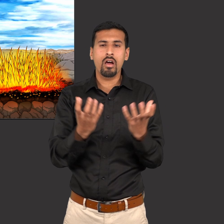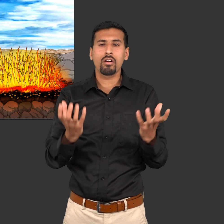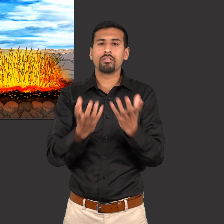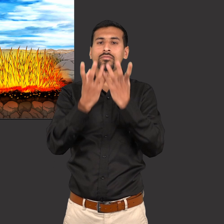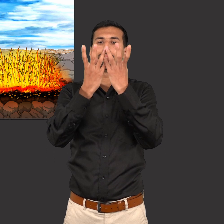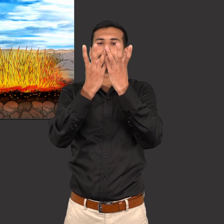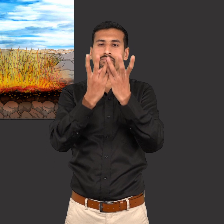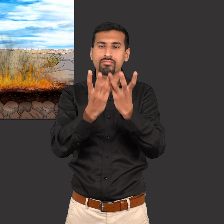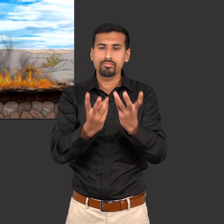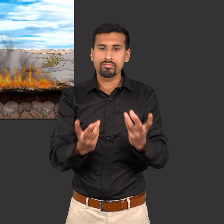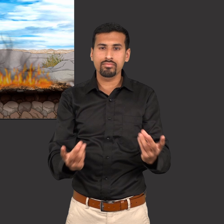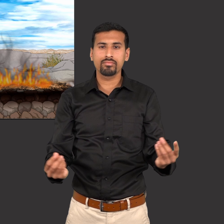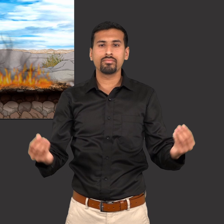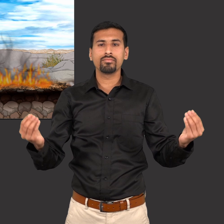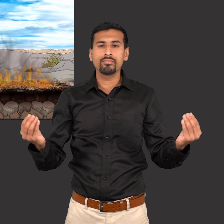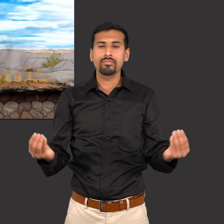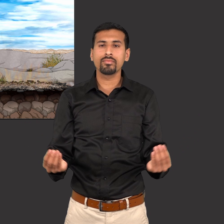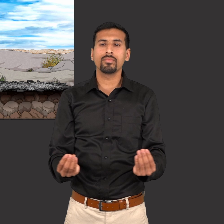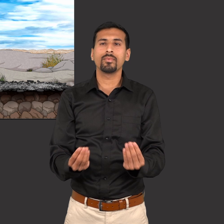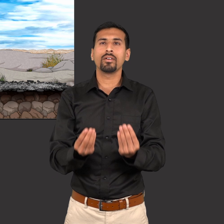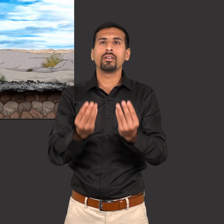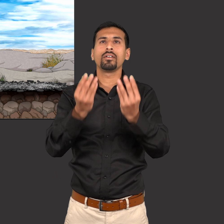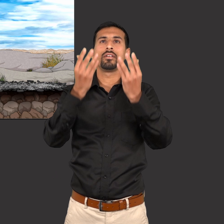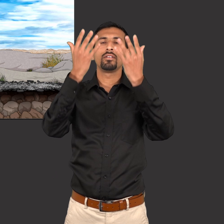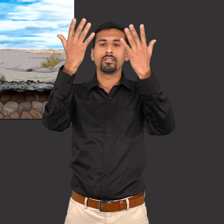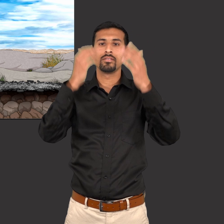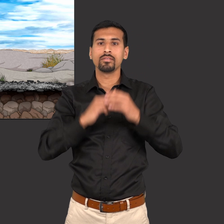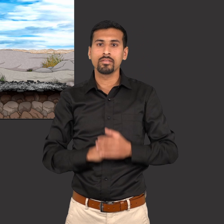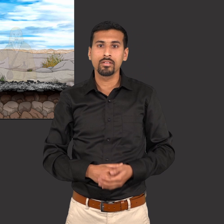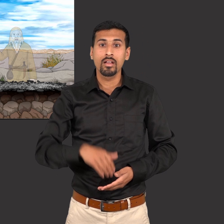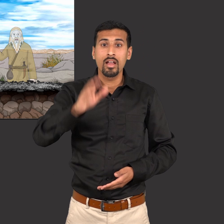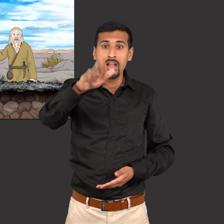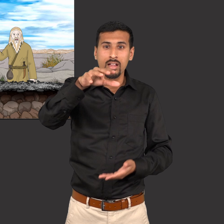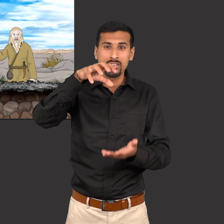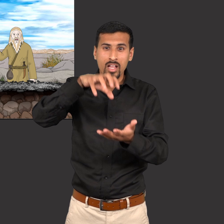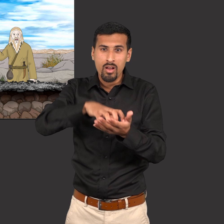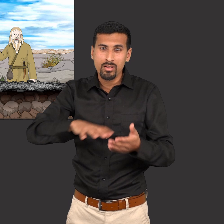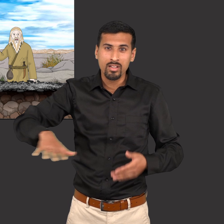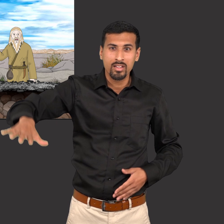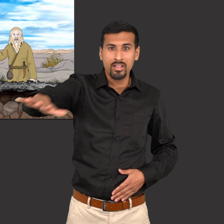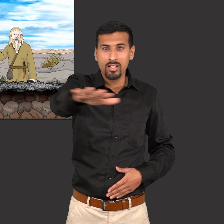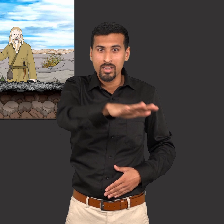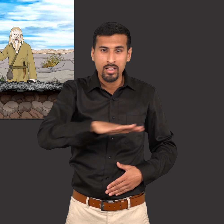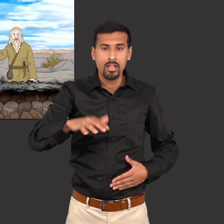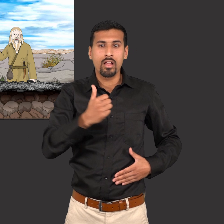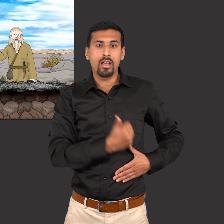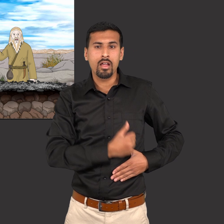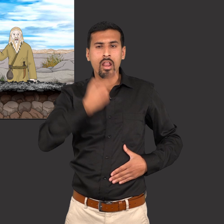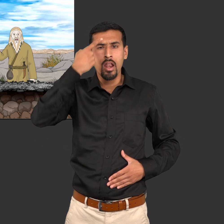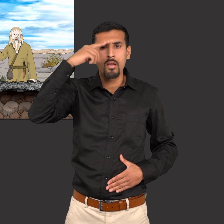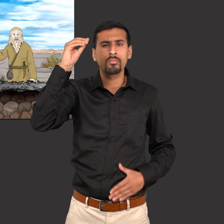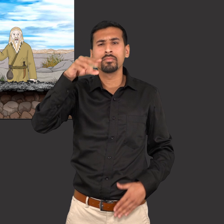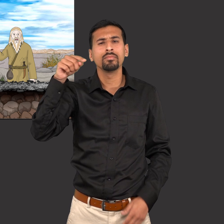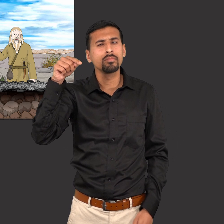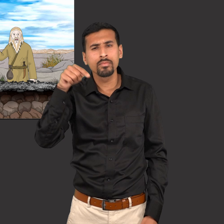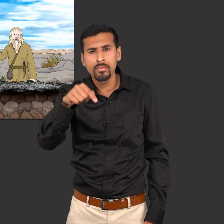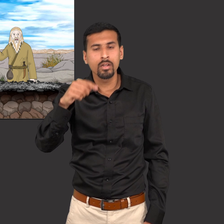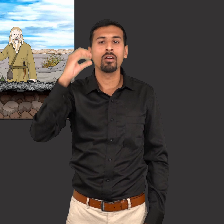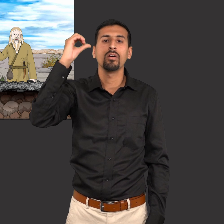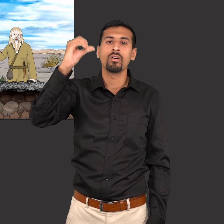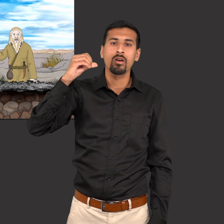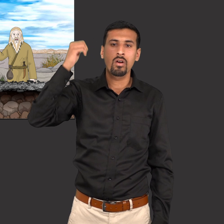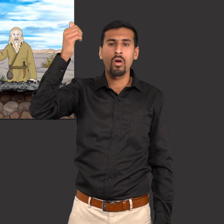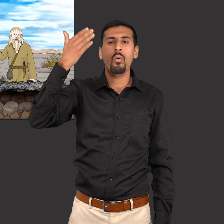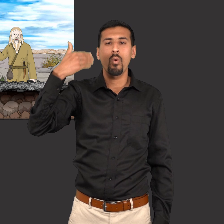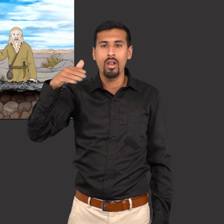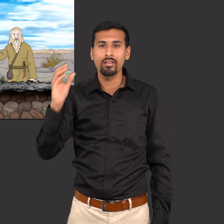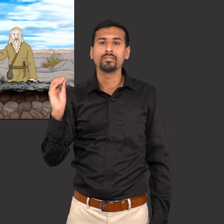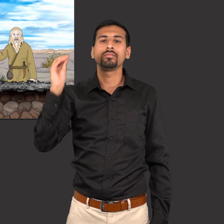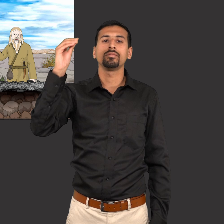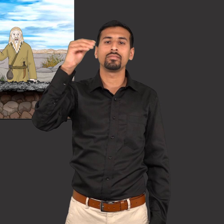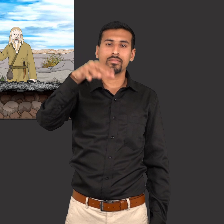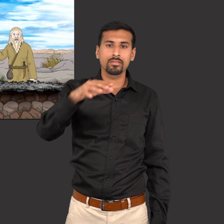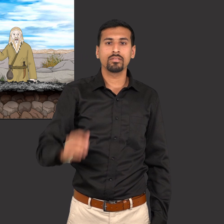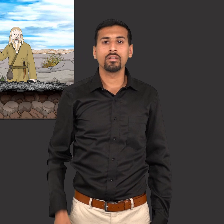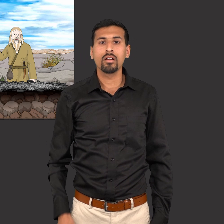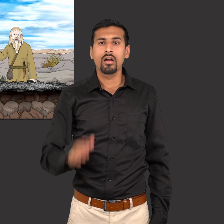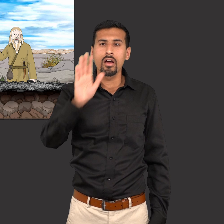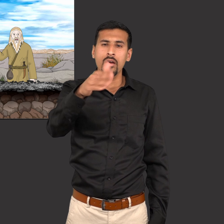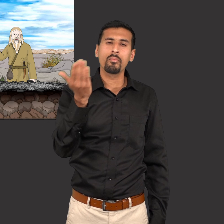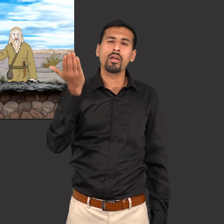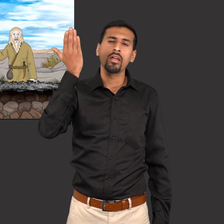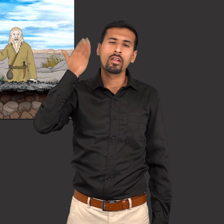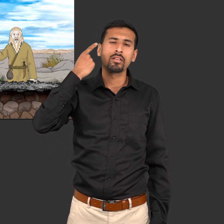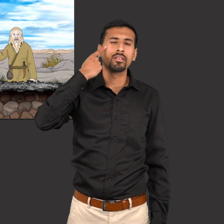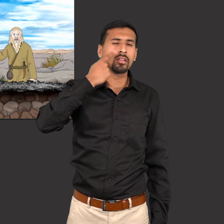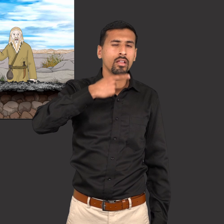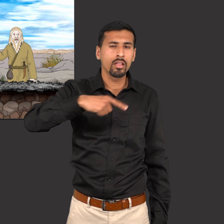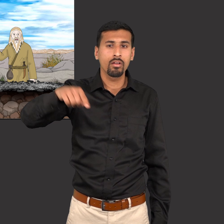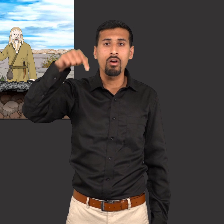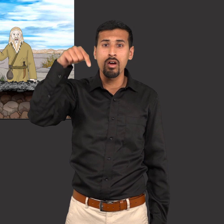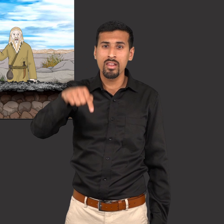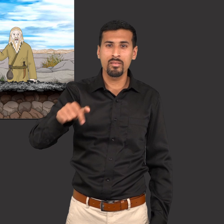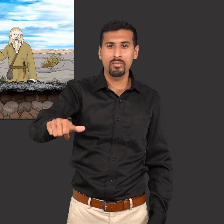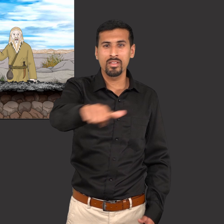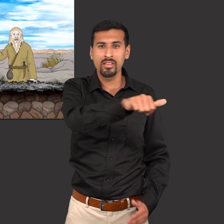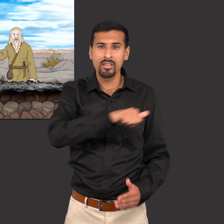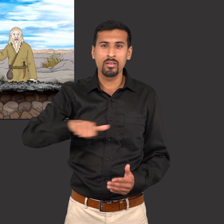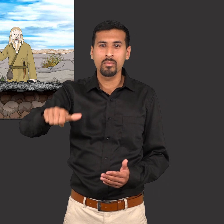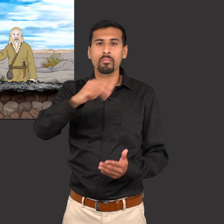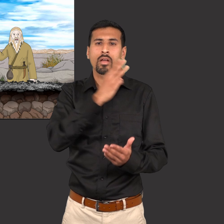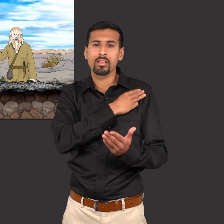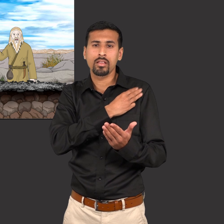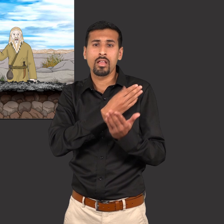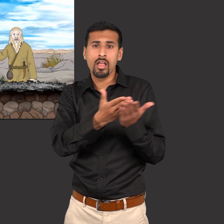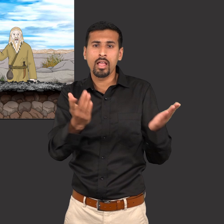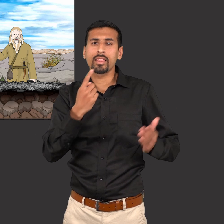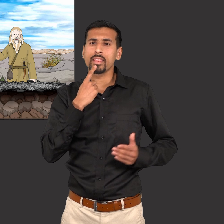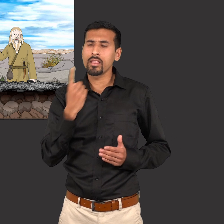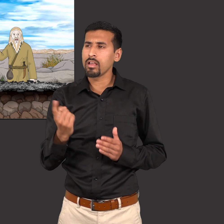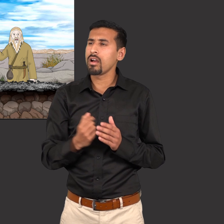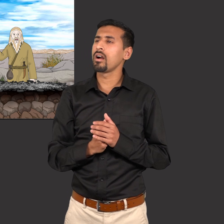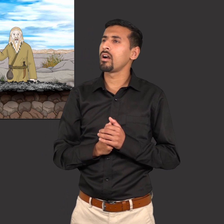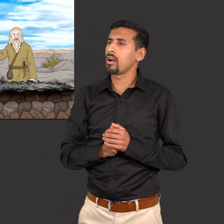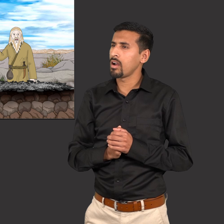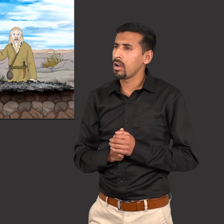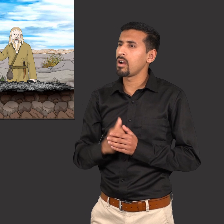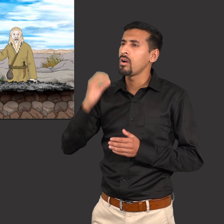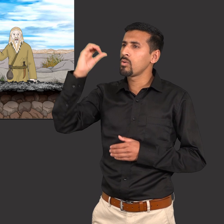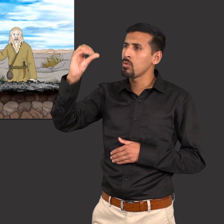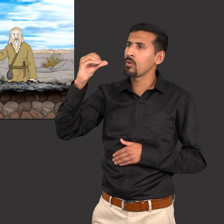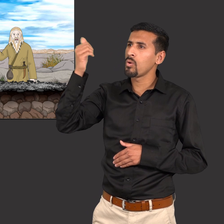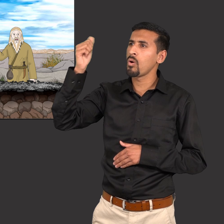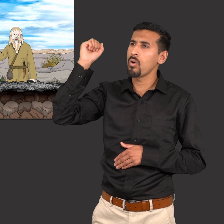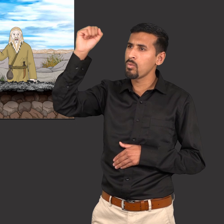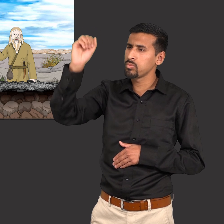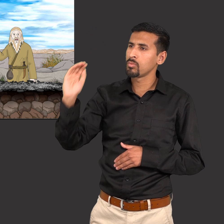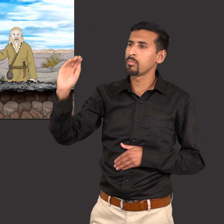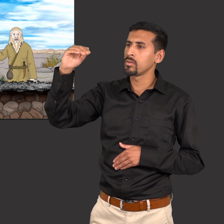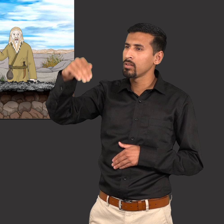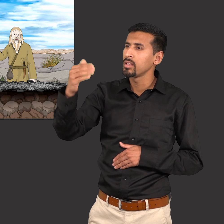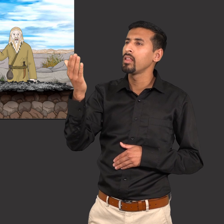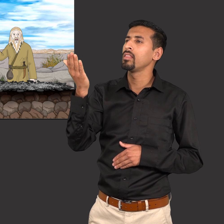And Abraham called that place The LORD Will Provide.